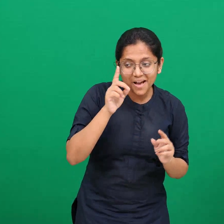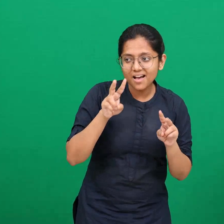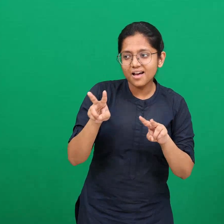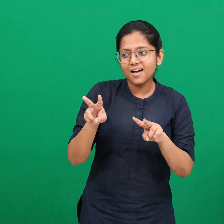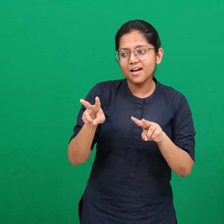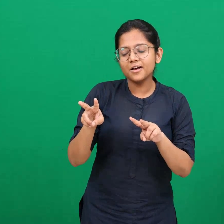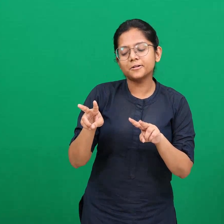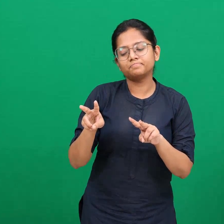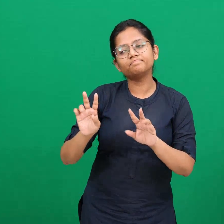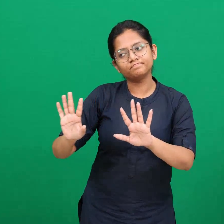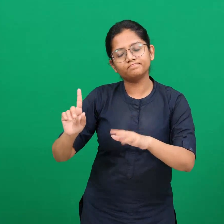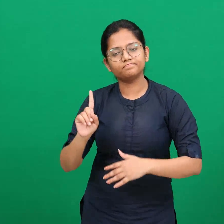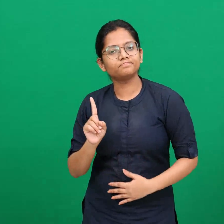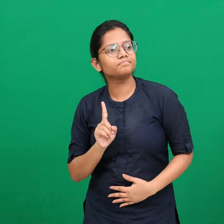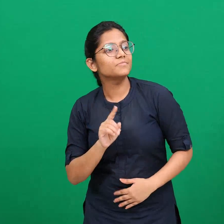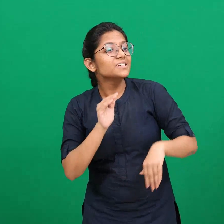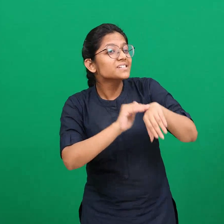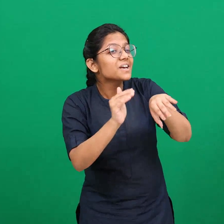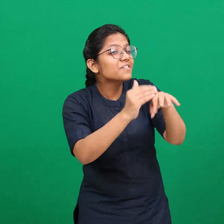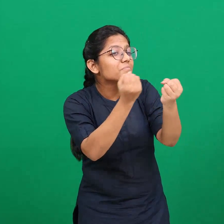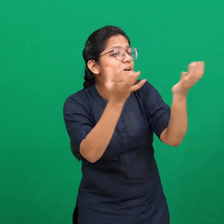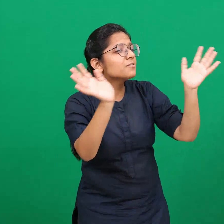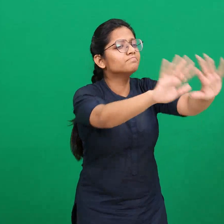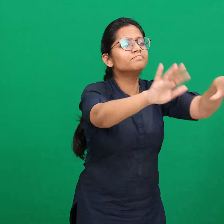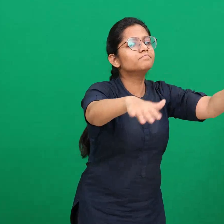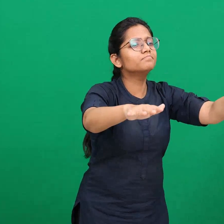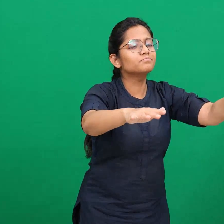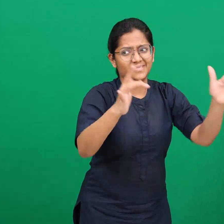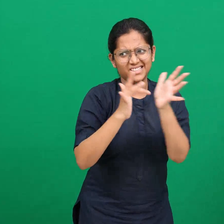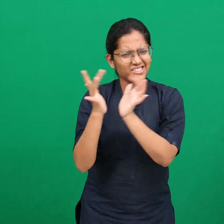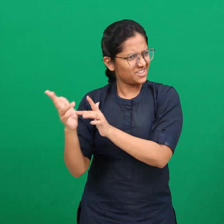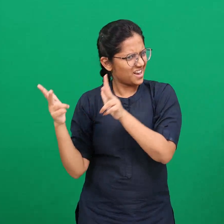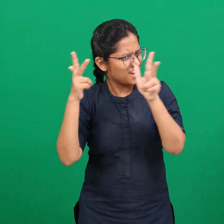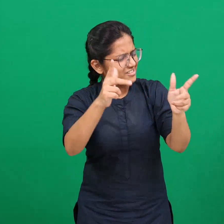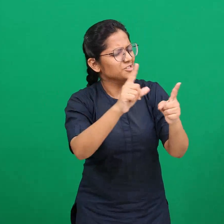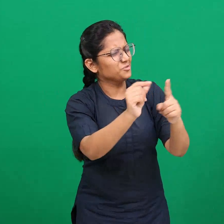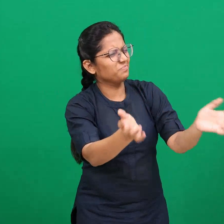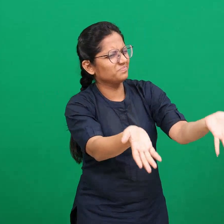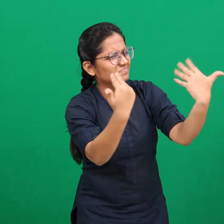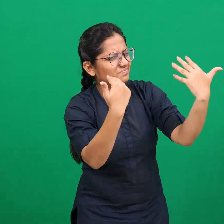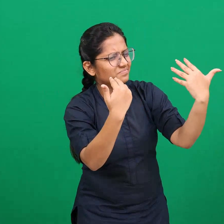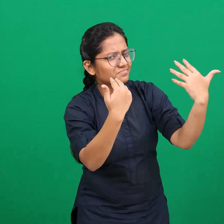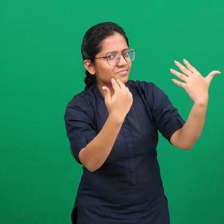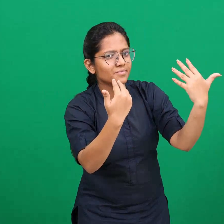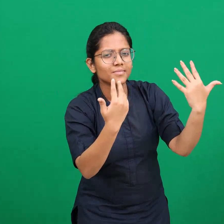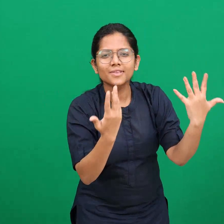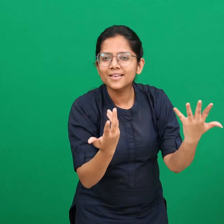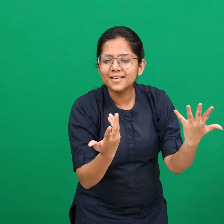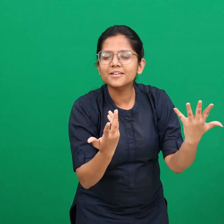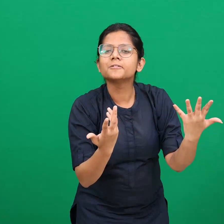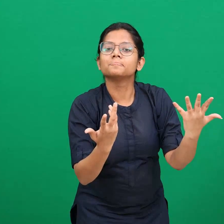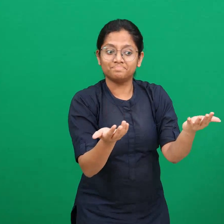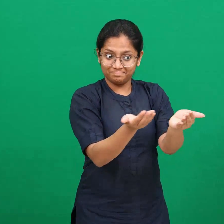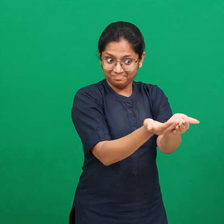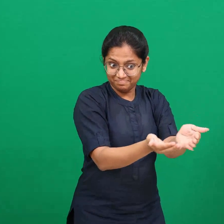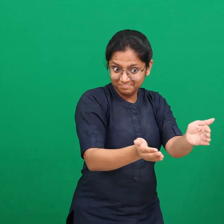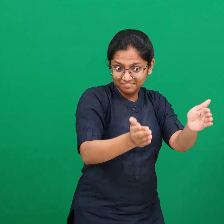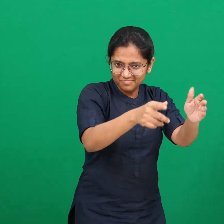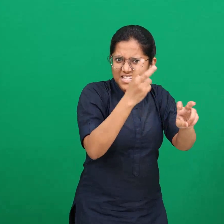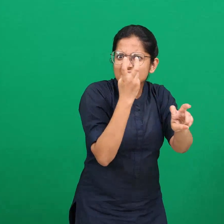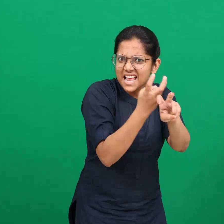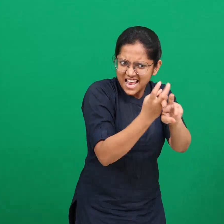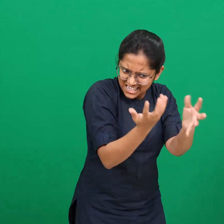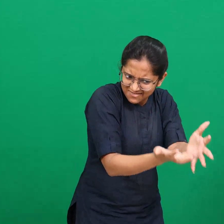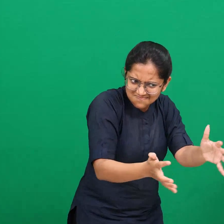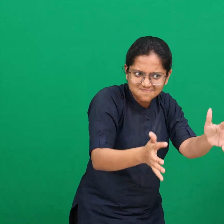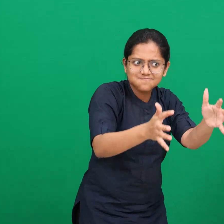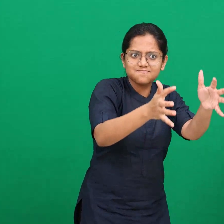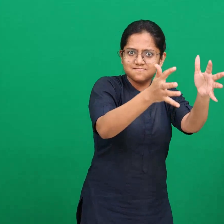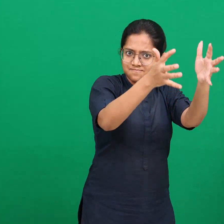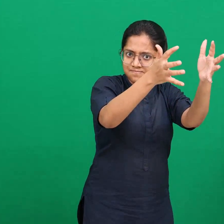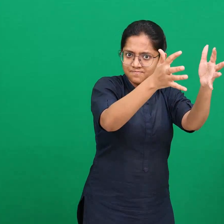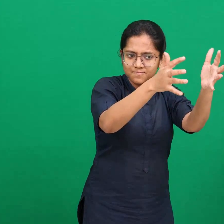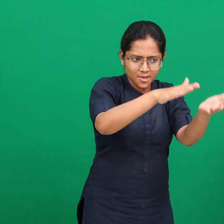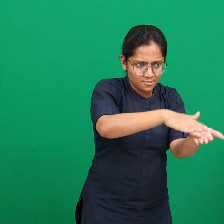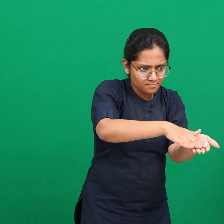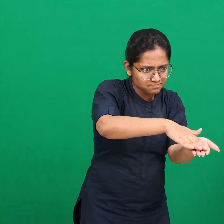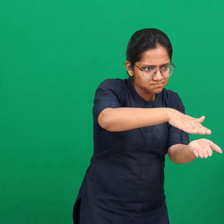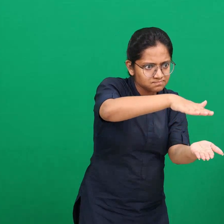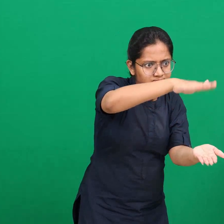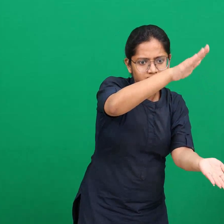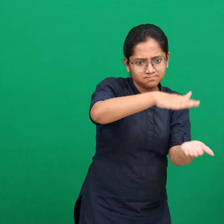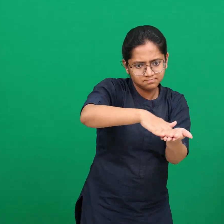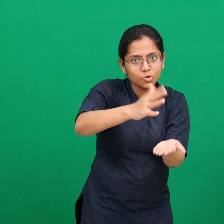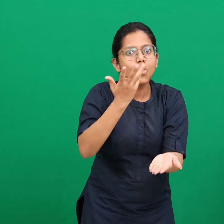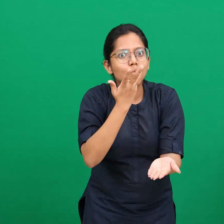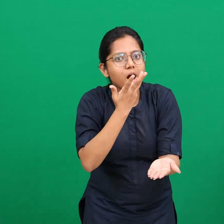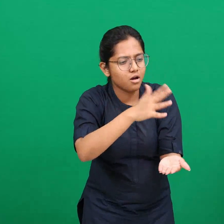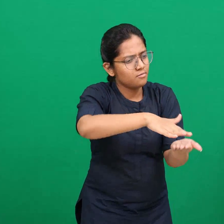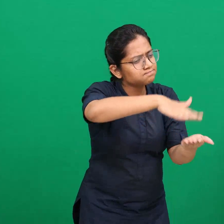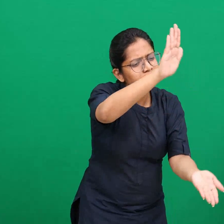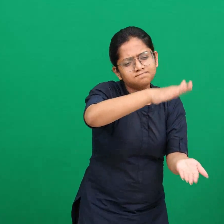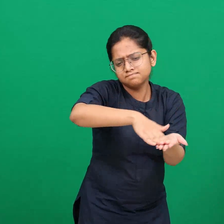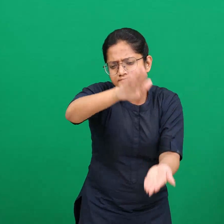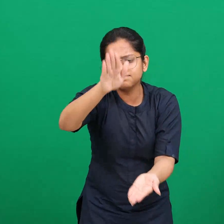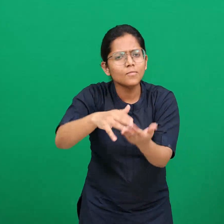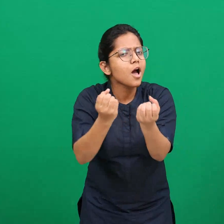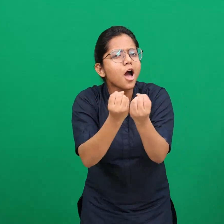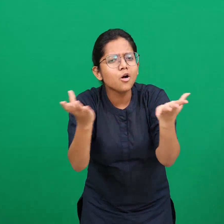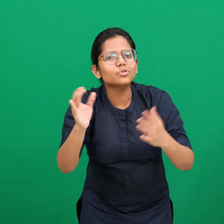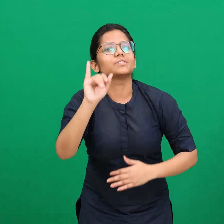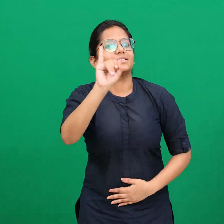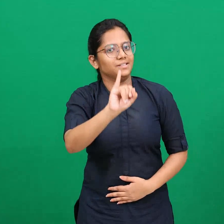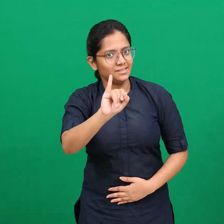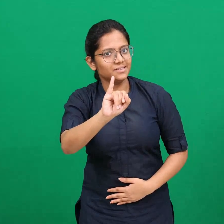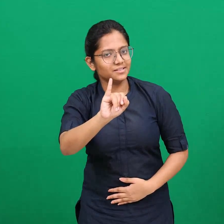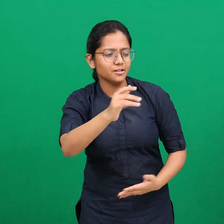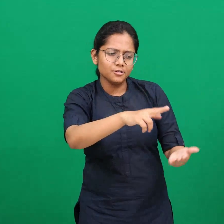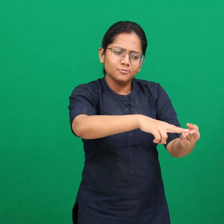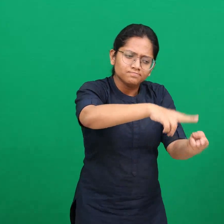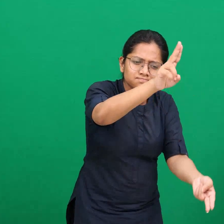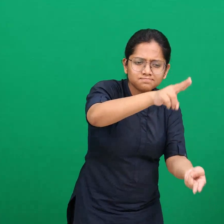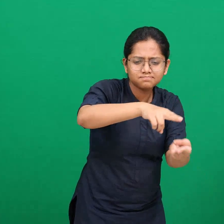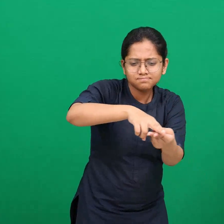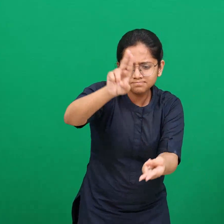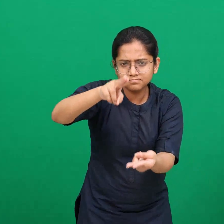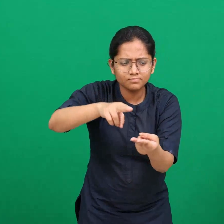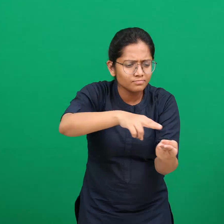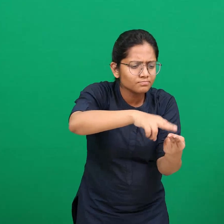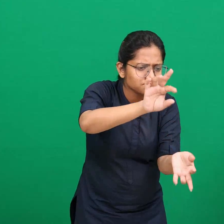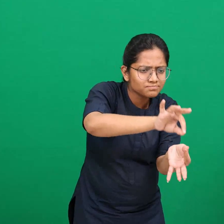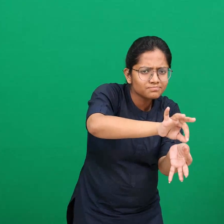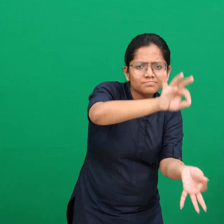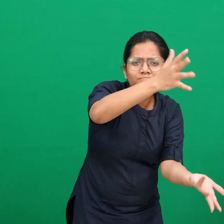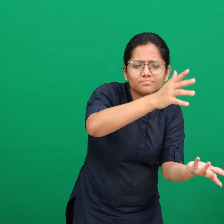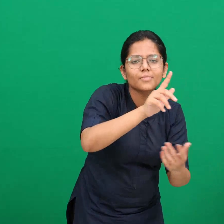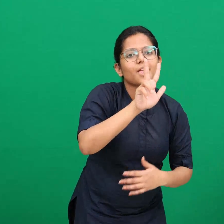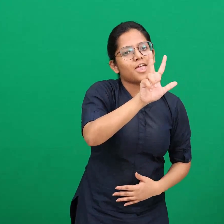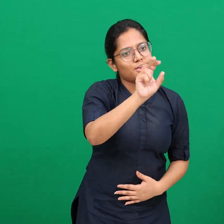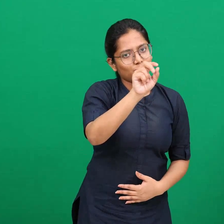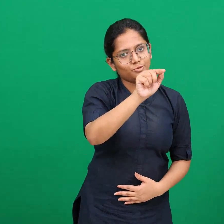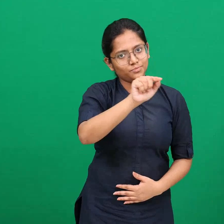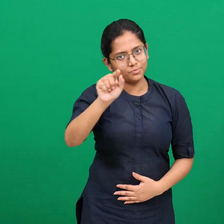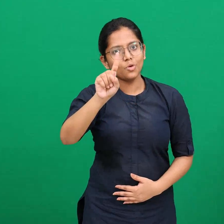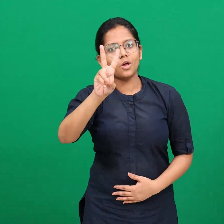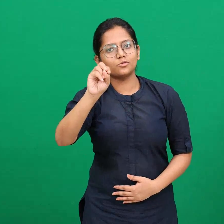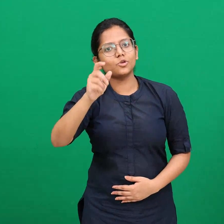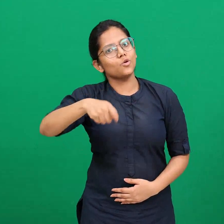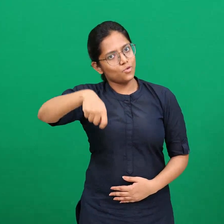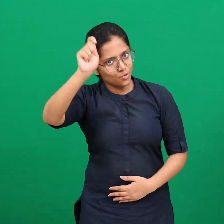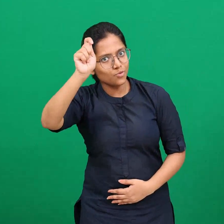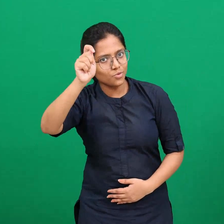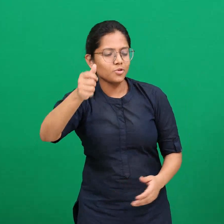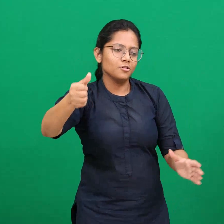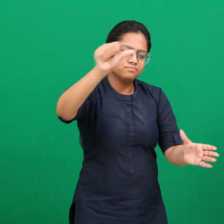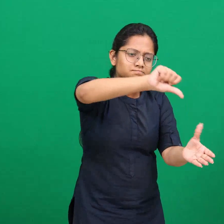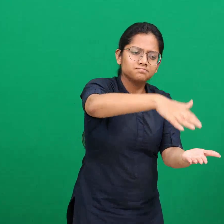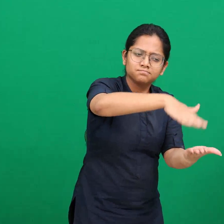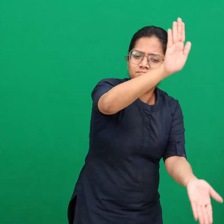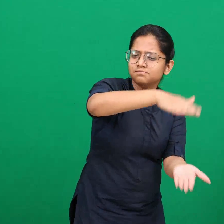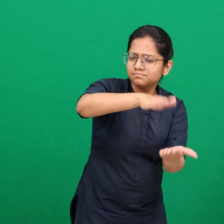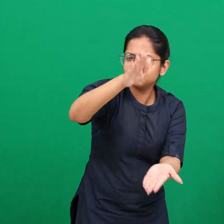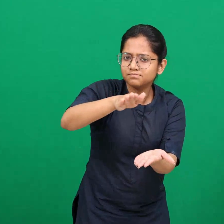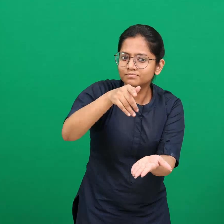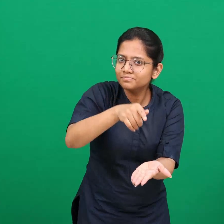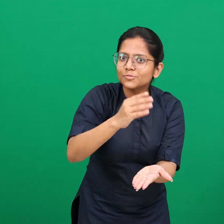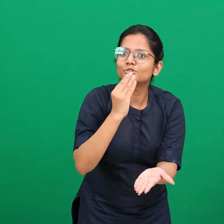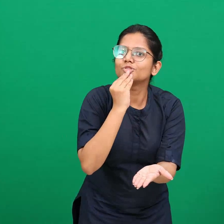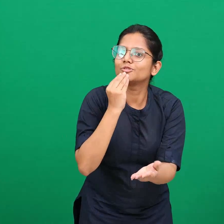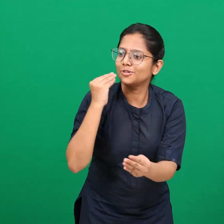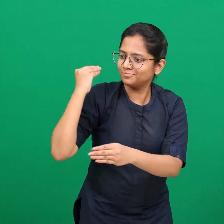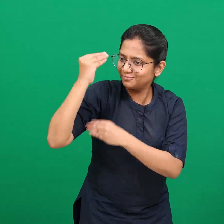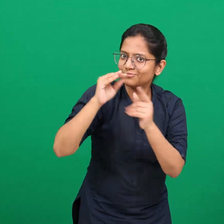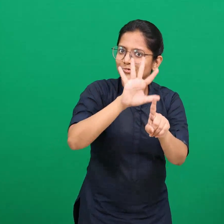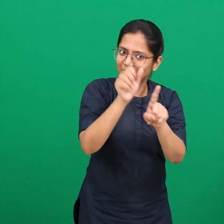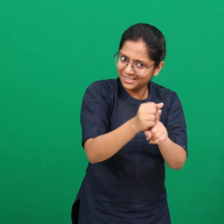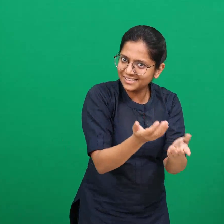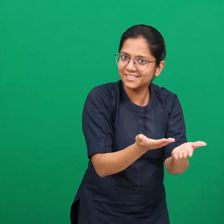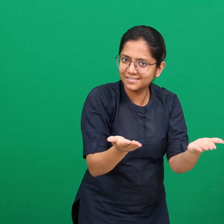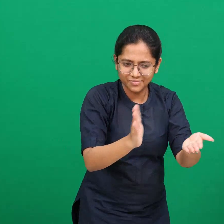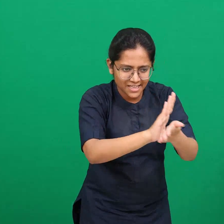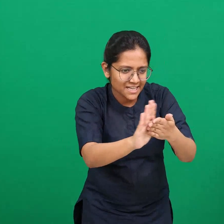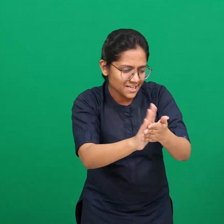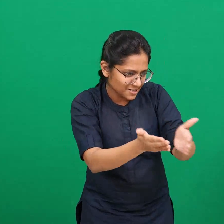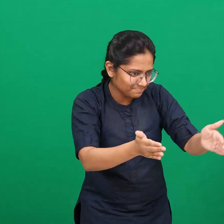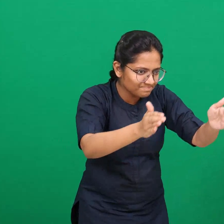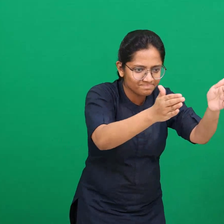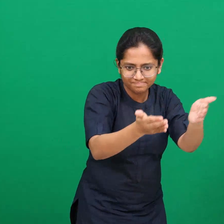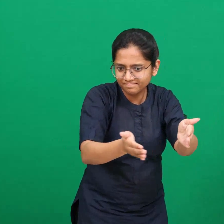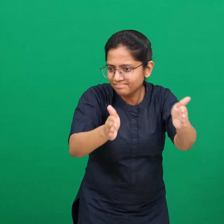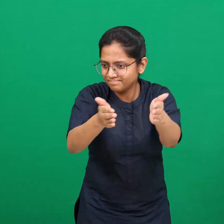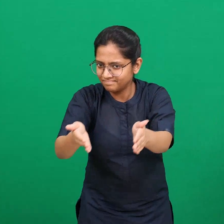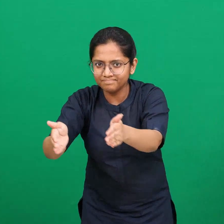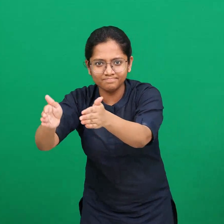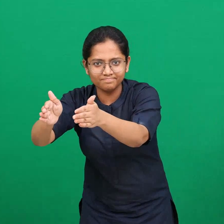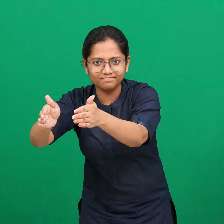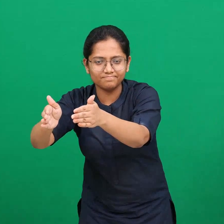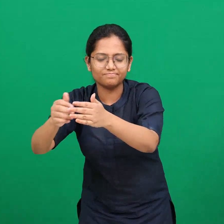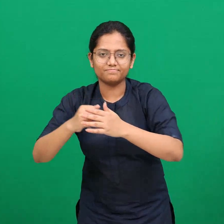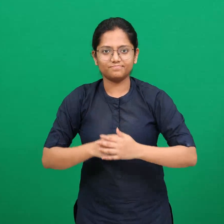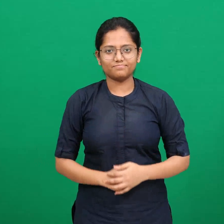His mother said to the servants, "Do whatever He tells you." Now six stone water jars had been set there for the Jewish rites of purification.